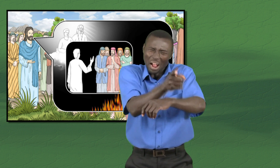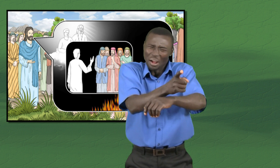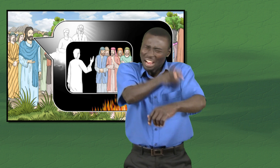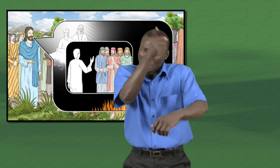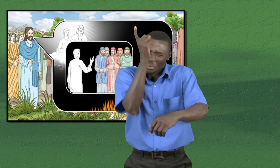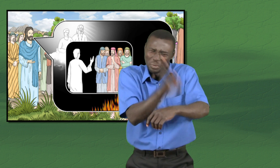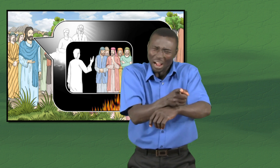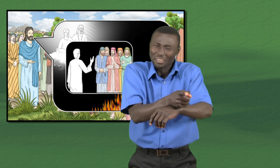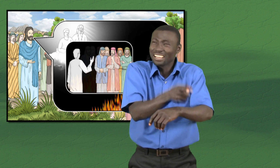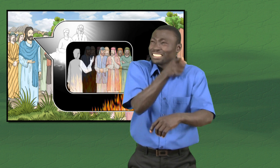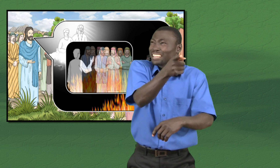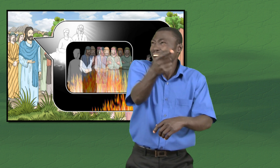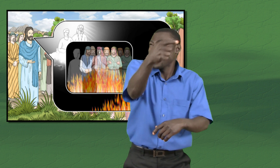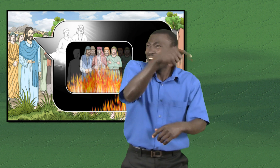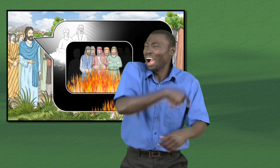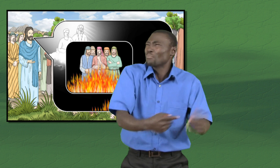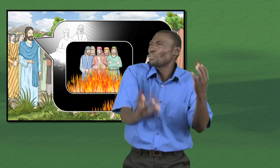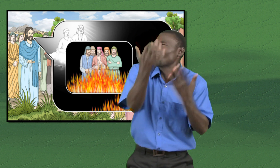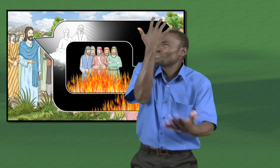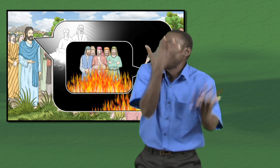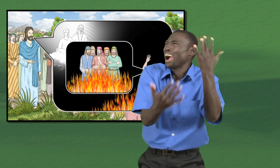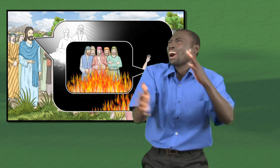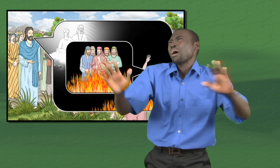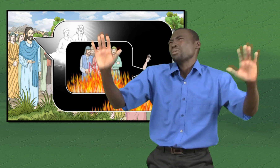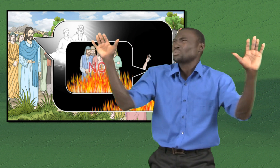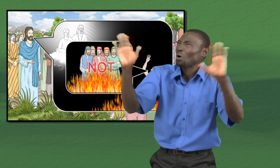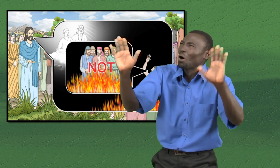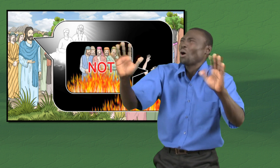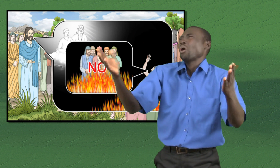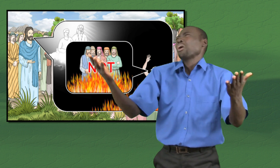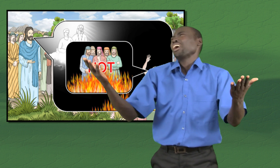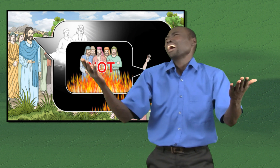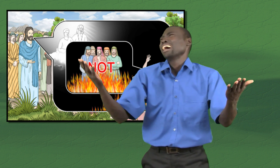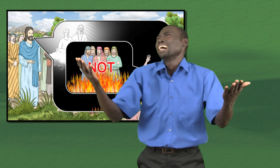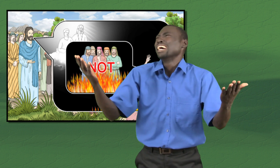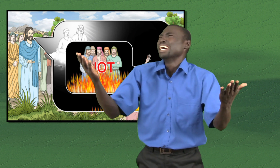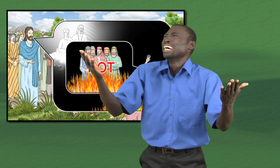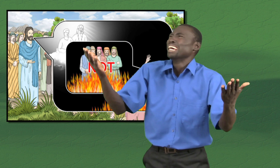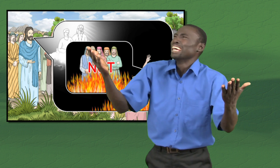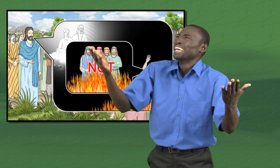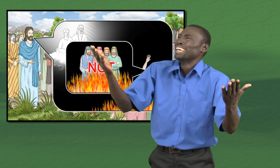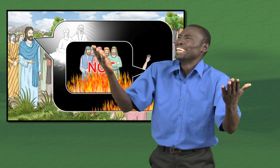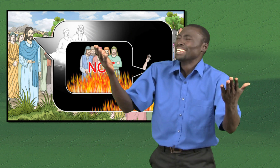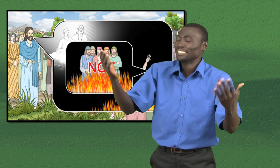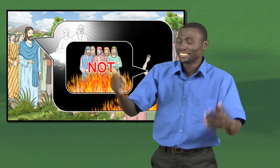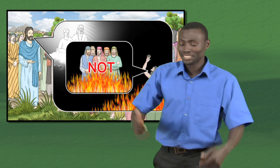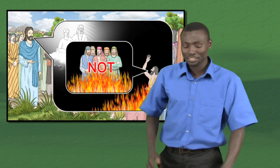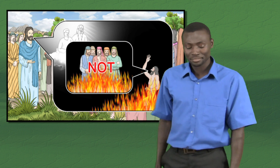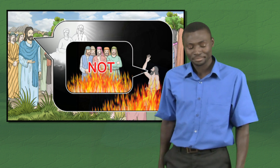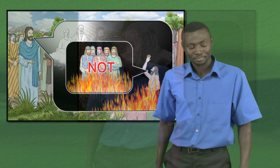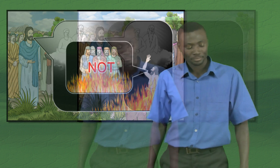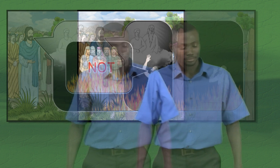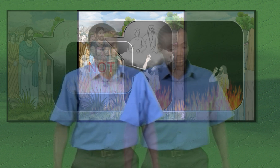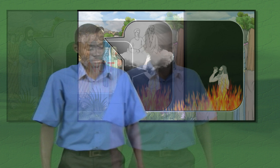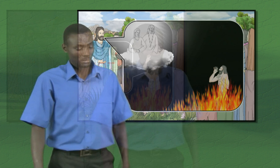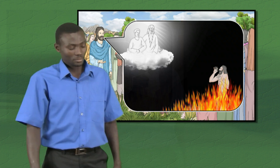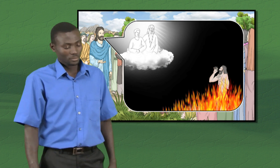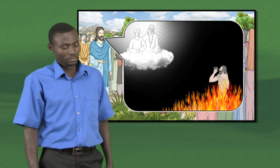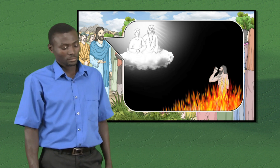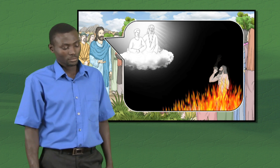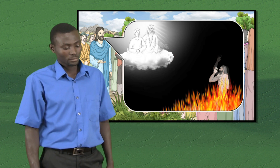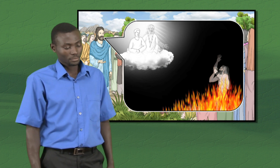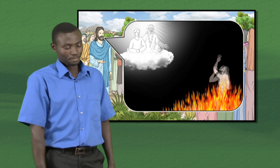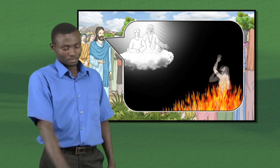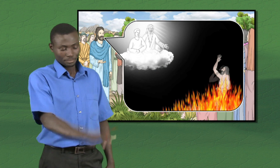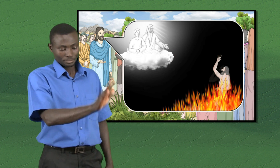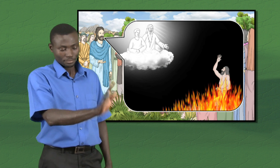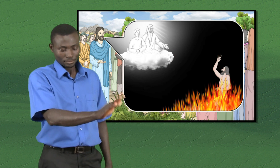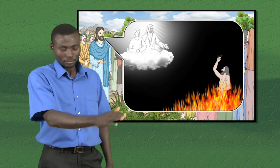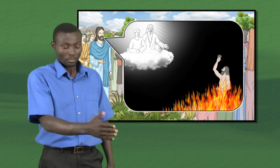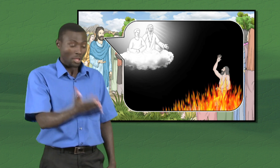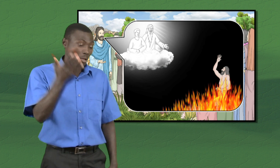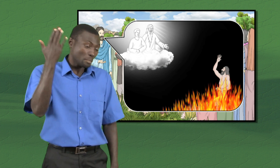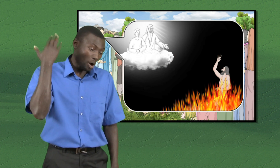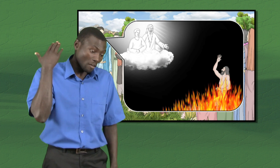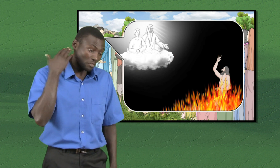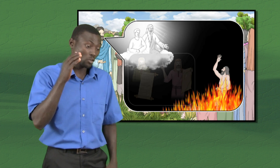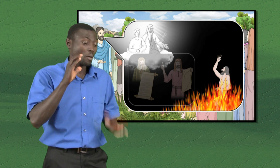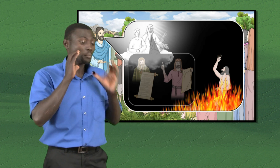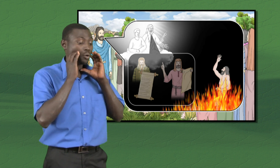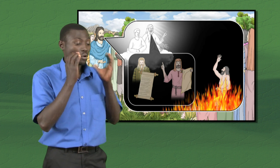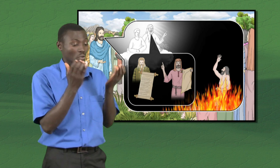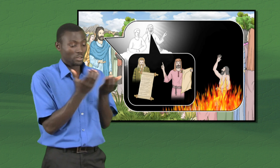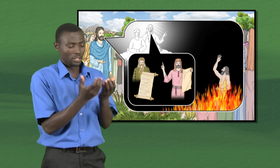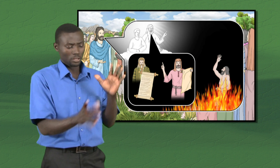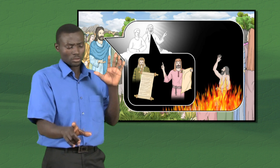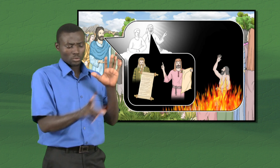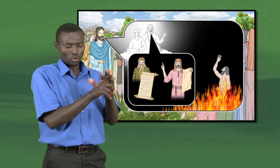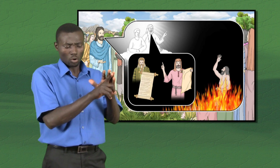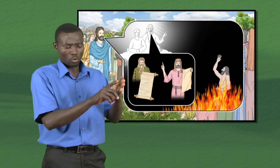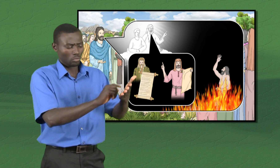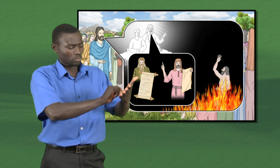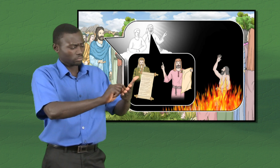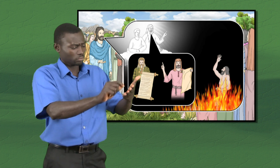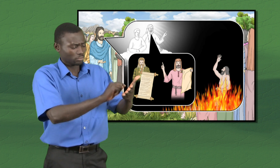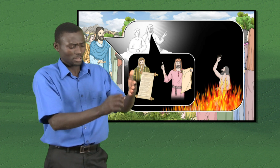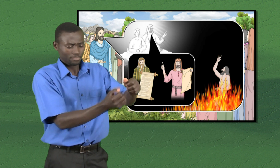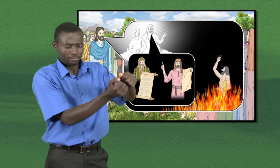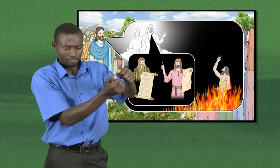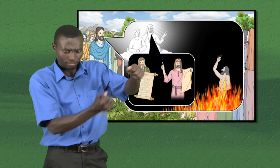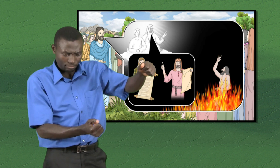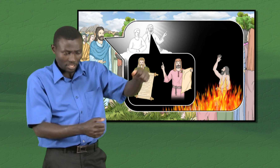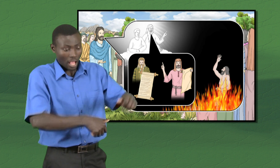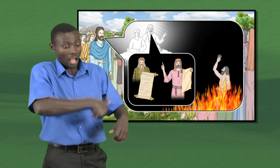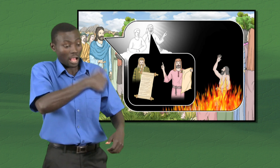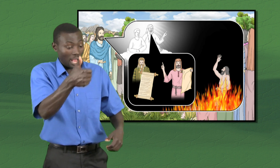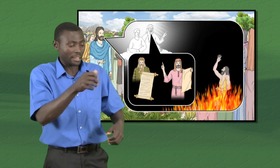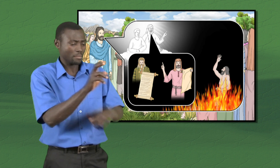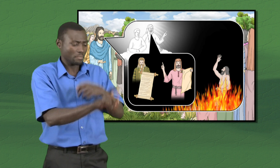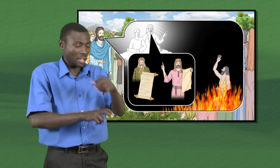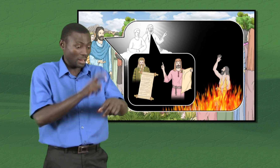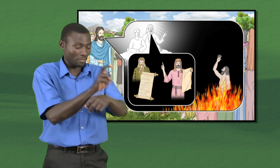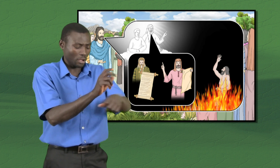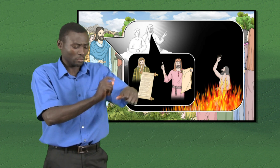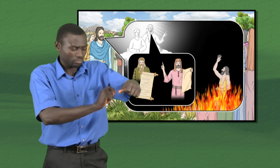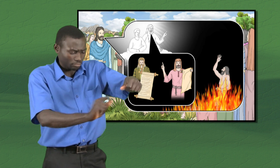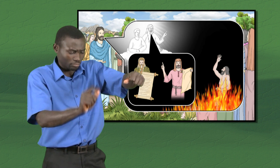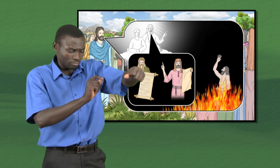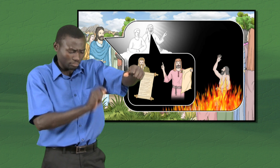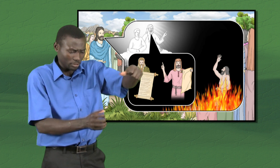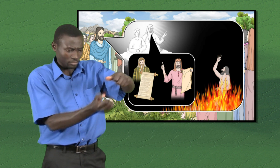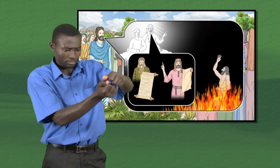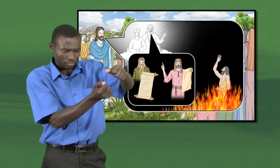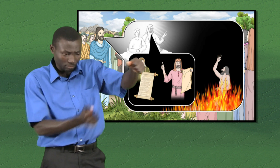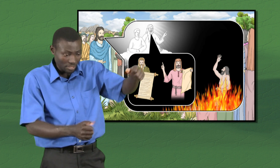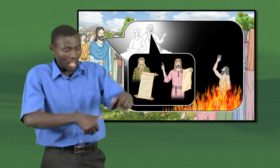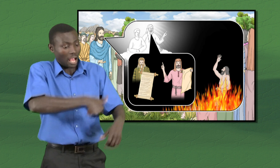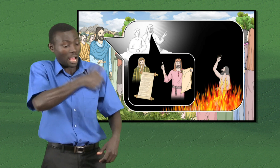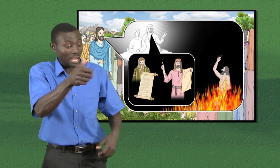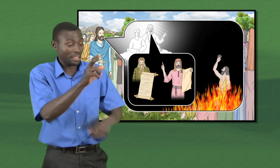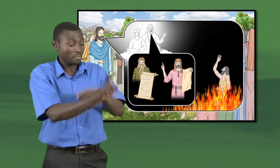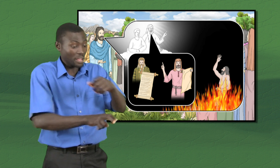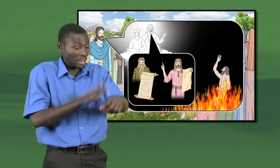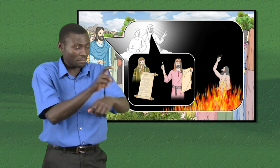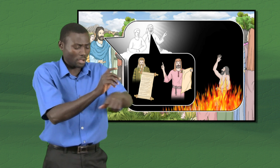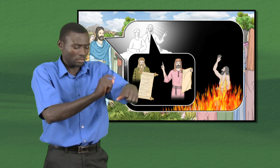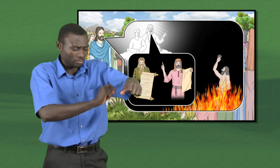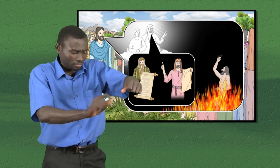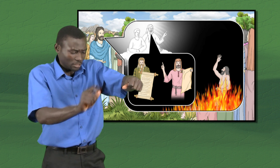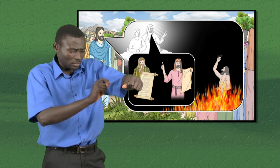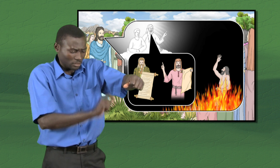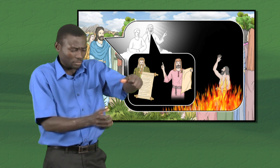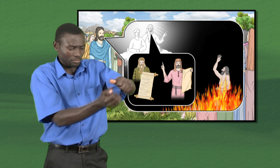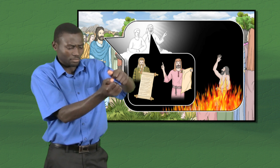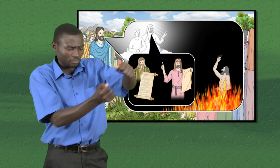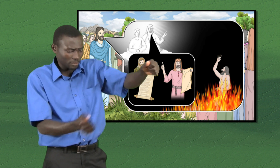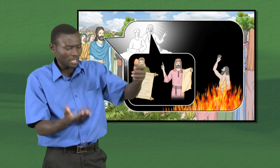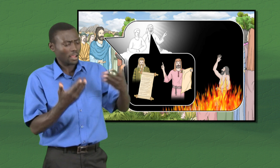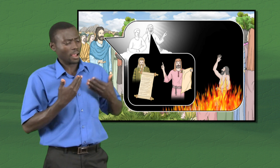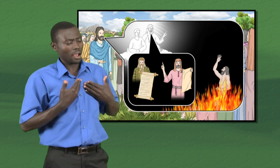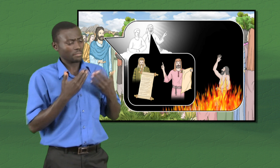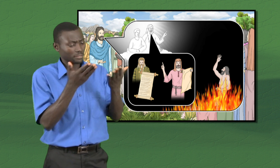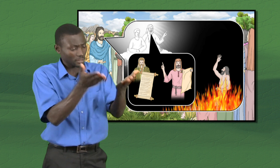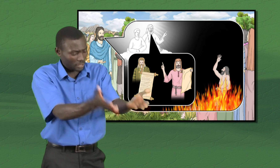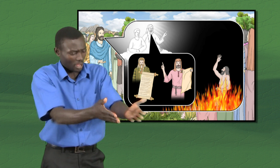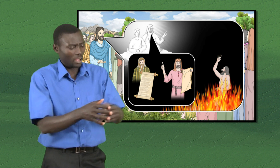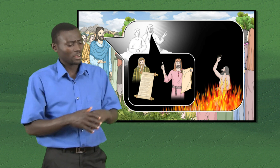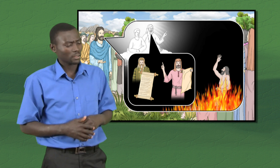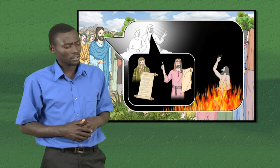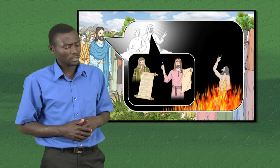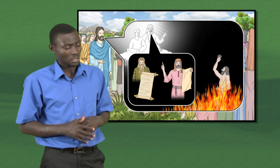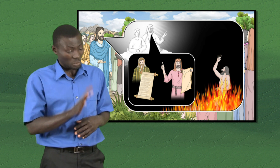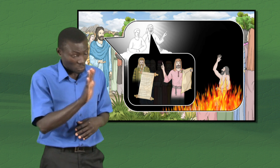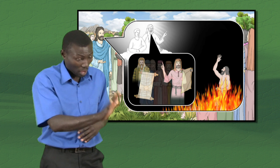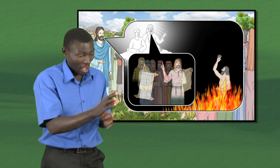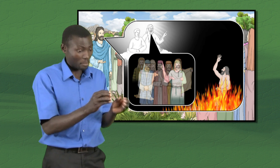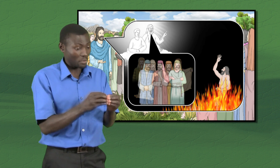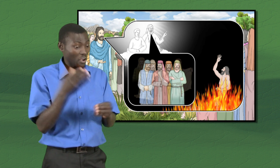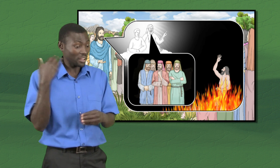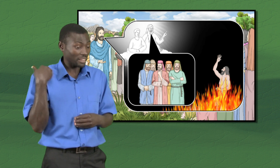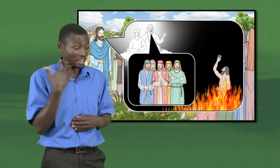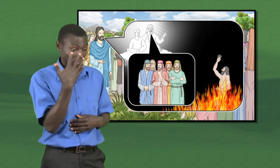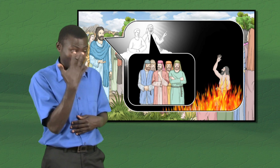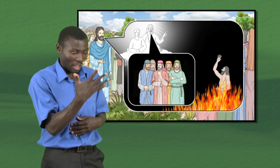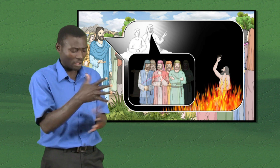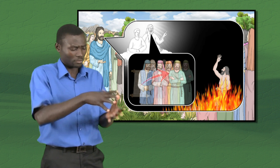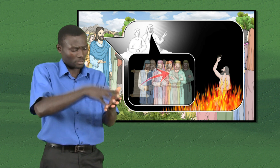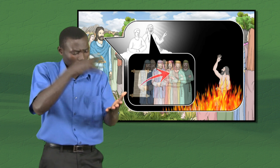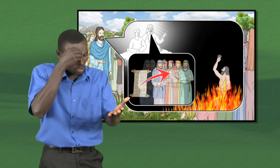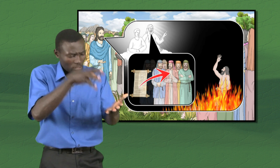Let him warn them, so that they will not also end up in this place of torment.’ But Abraham replied, ‘They have Moses and the prophets;